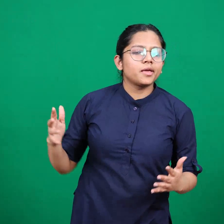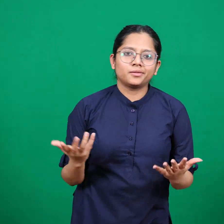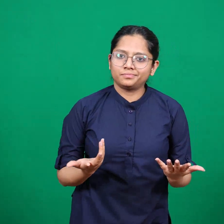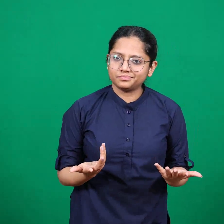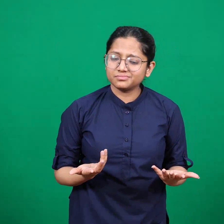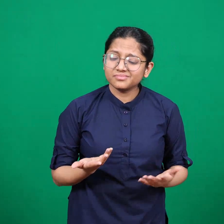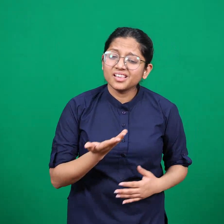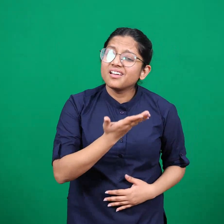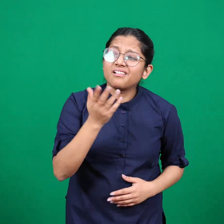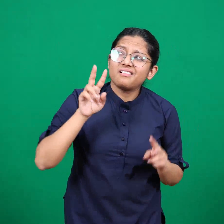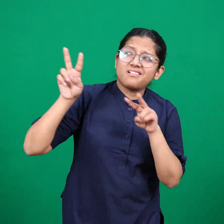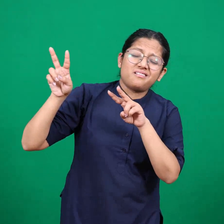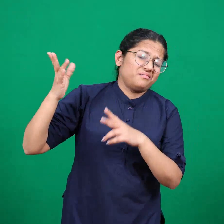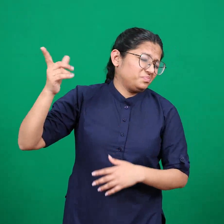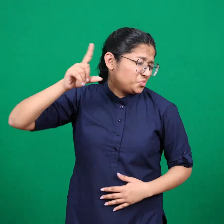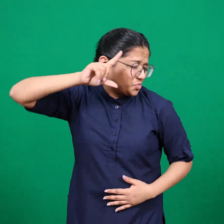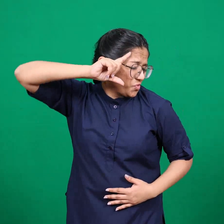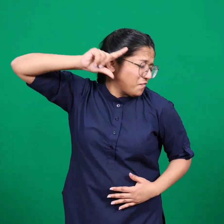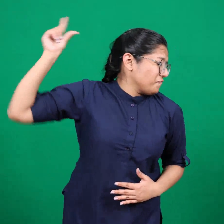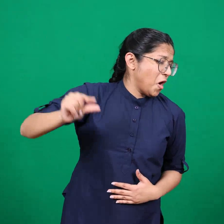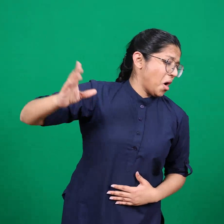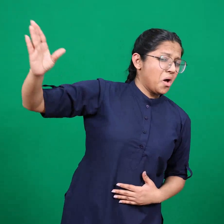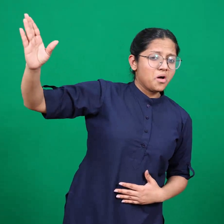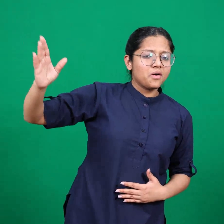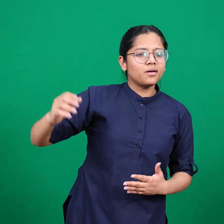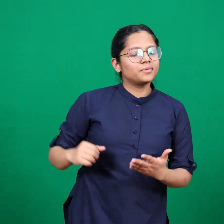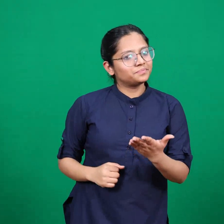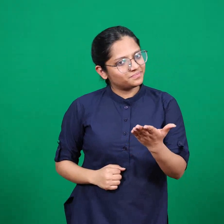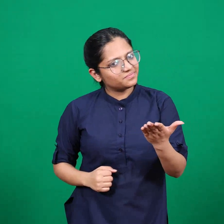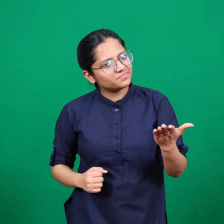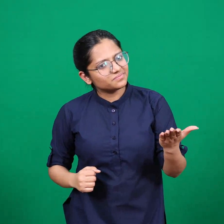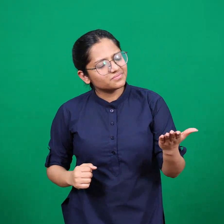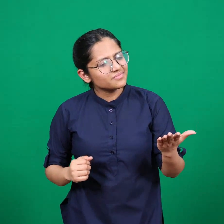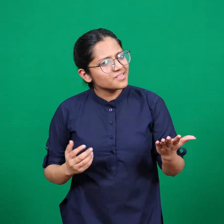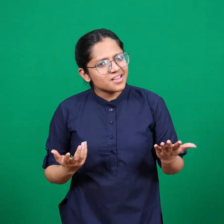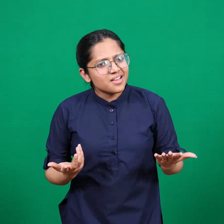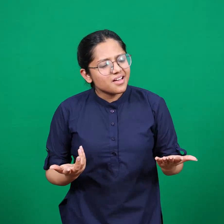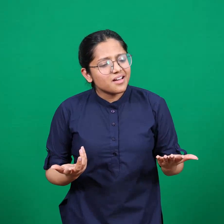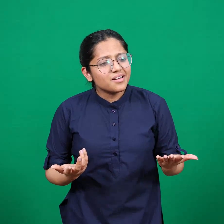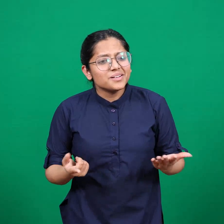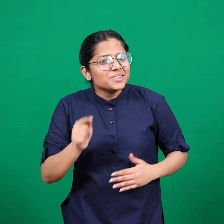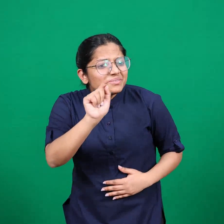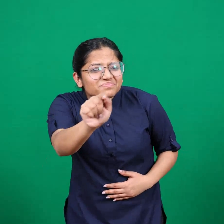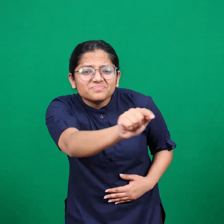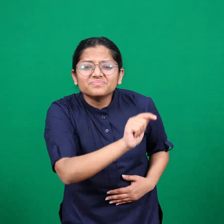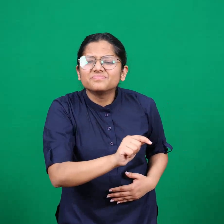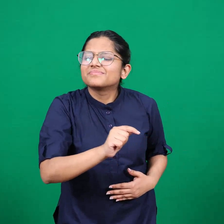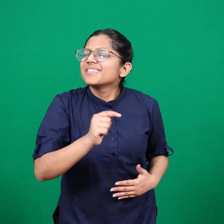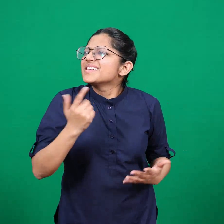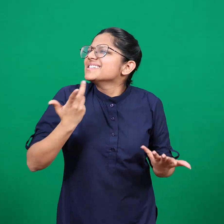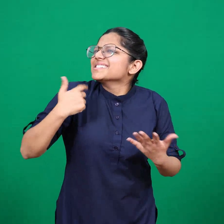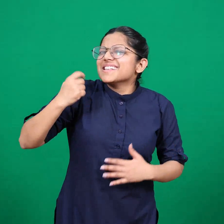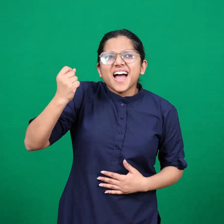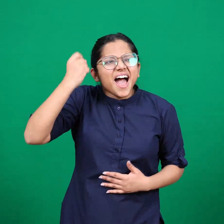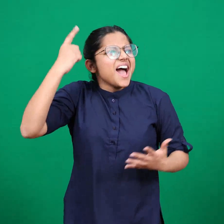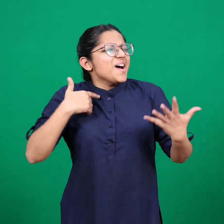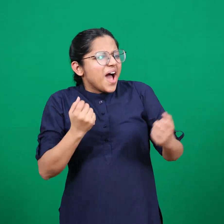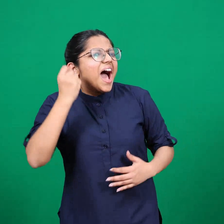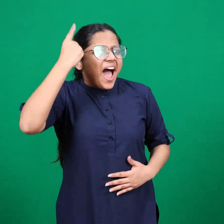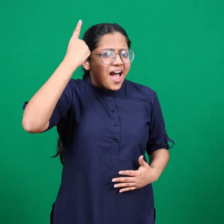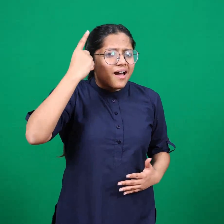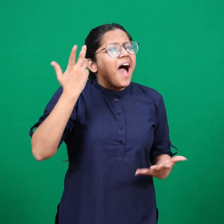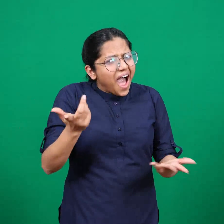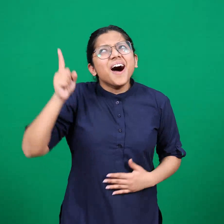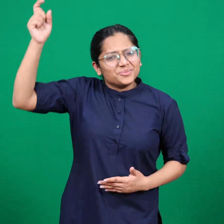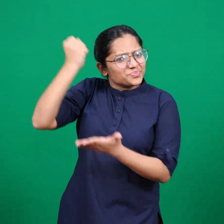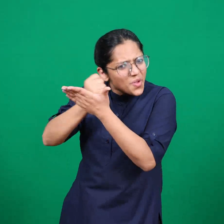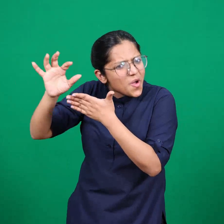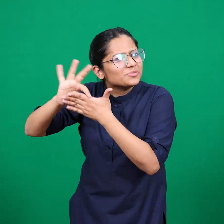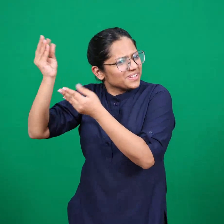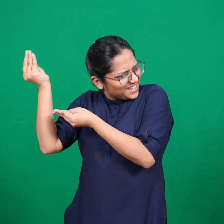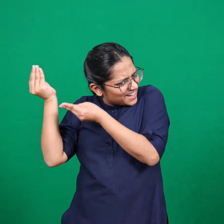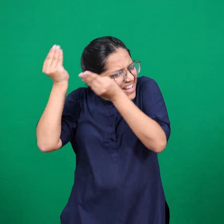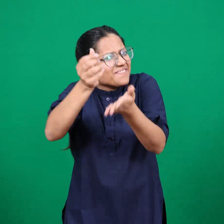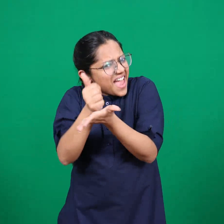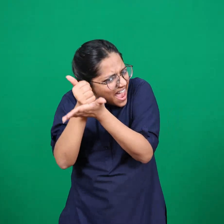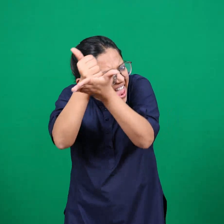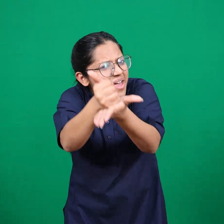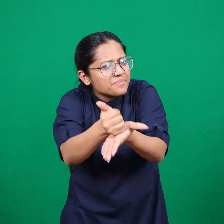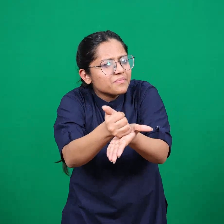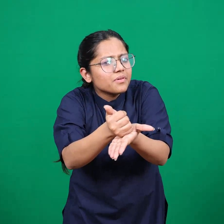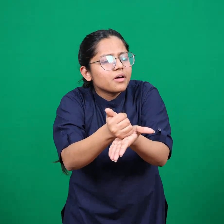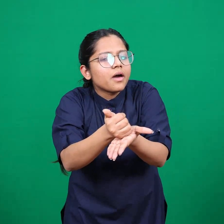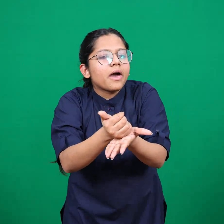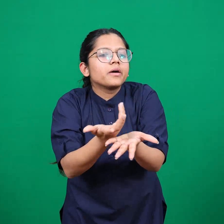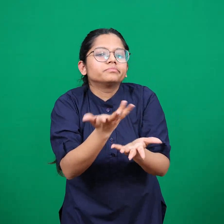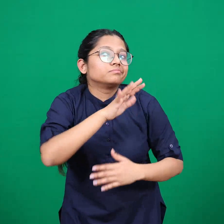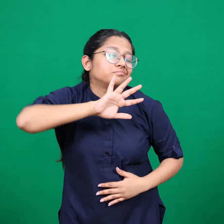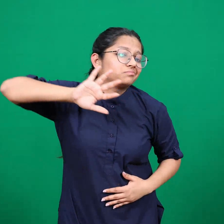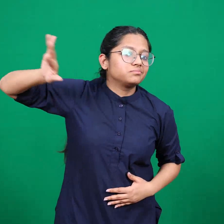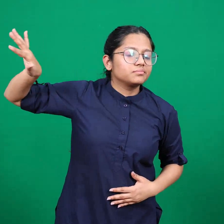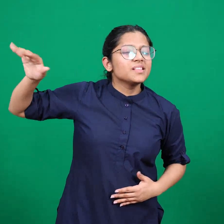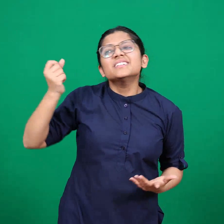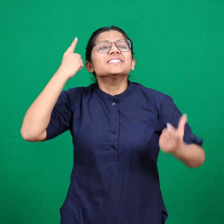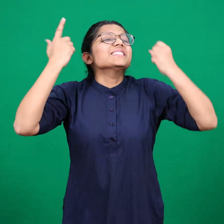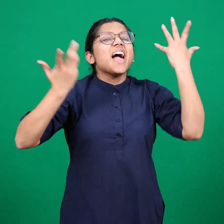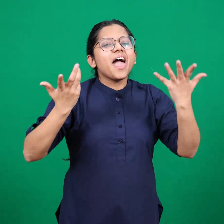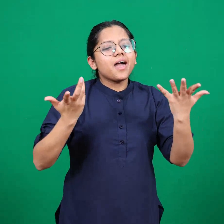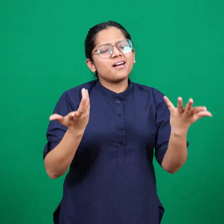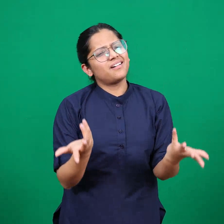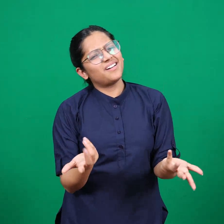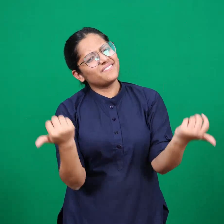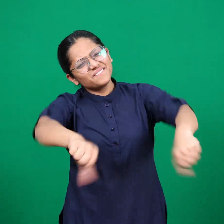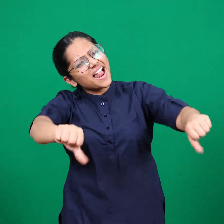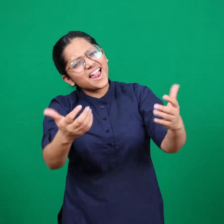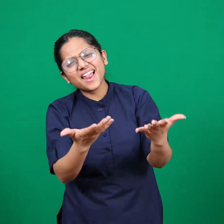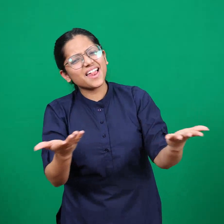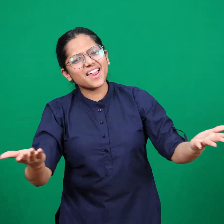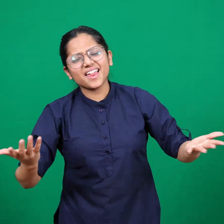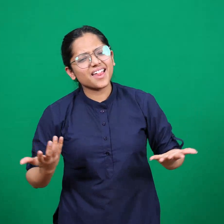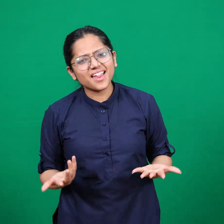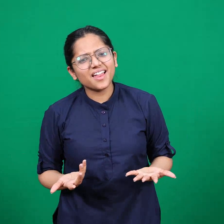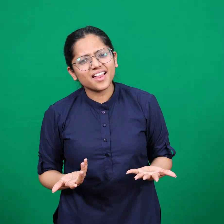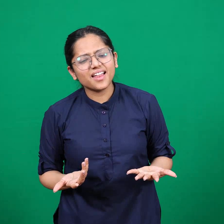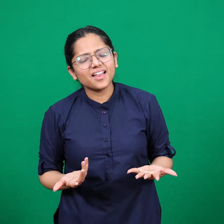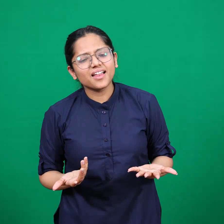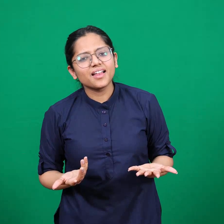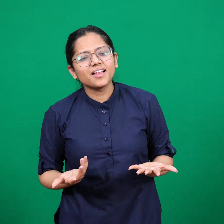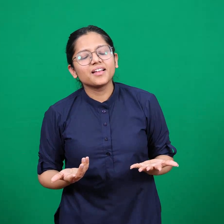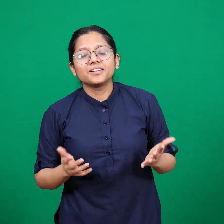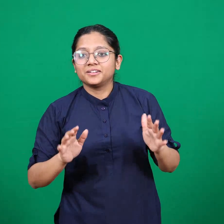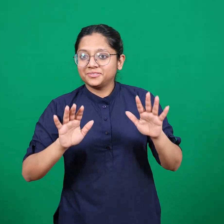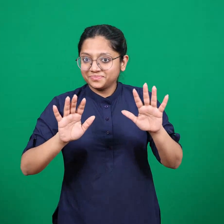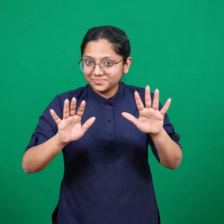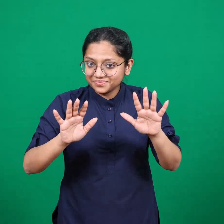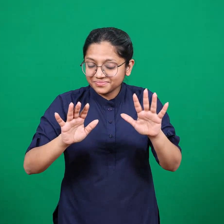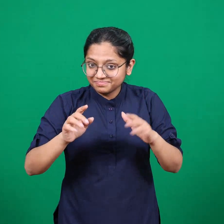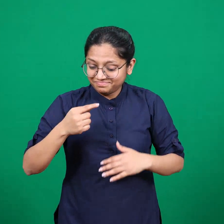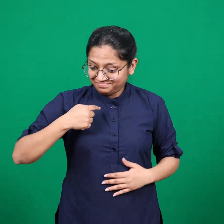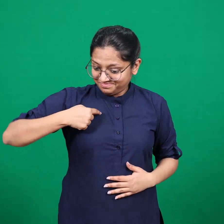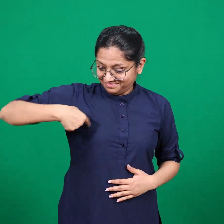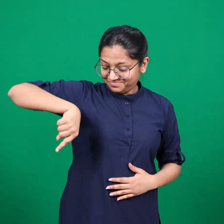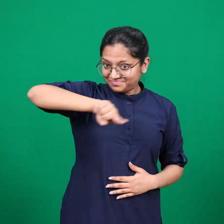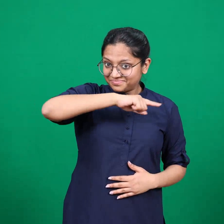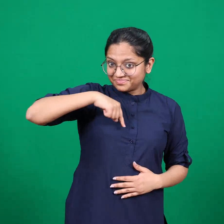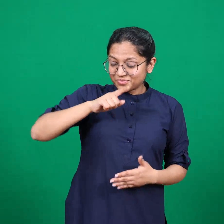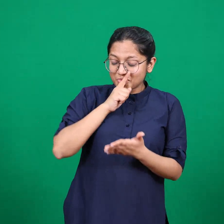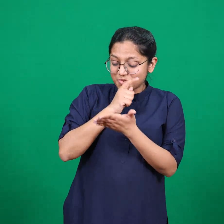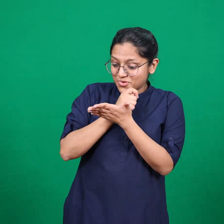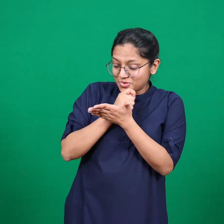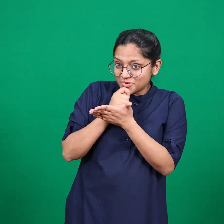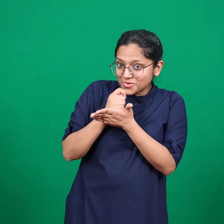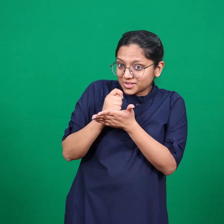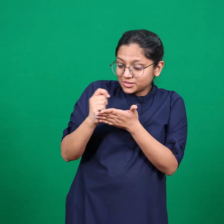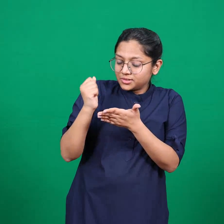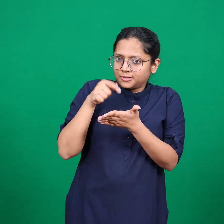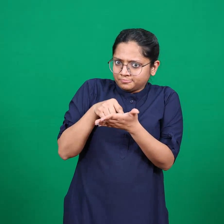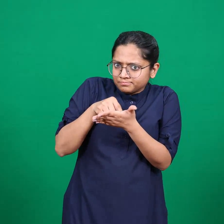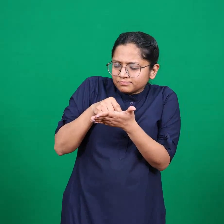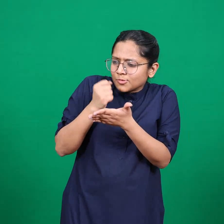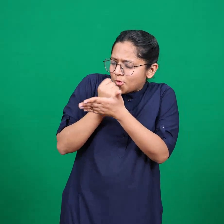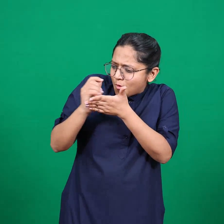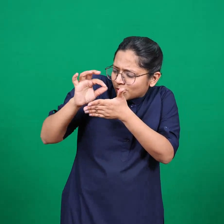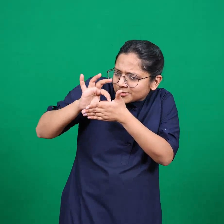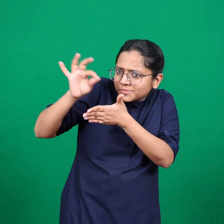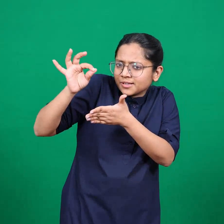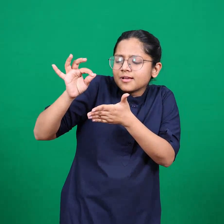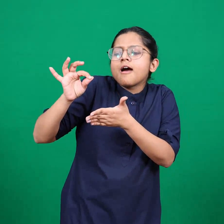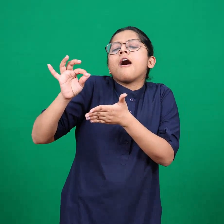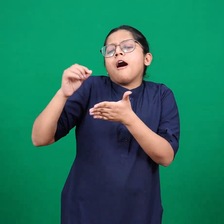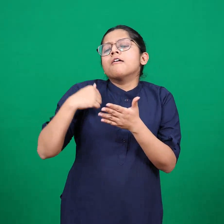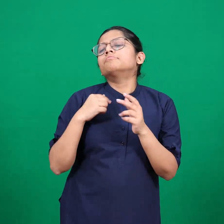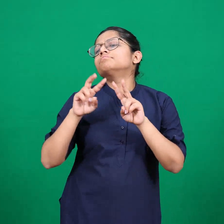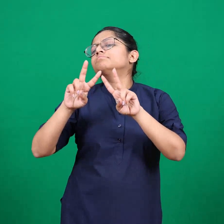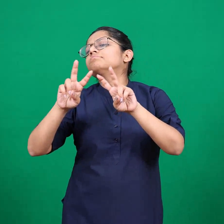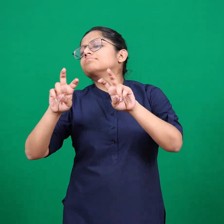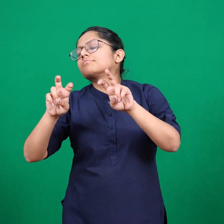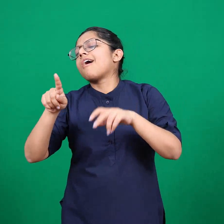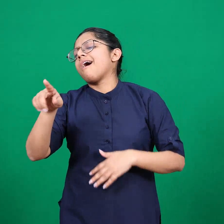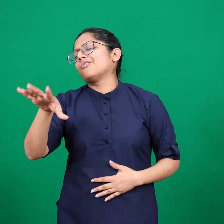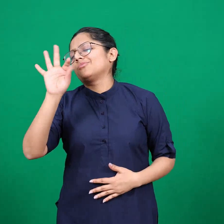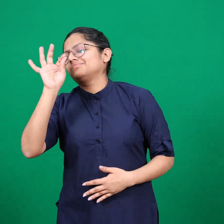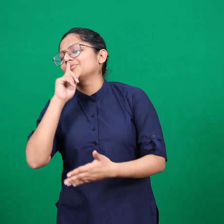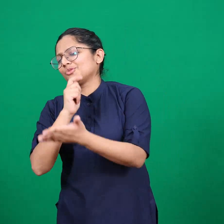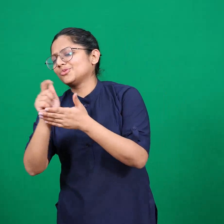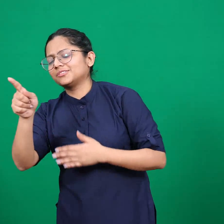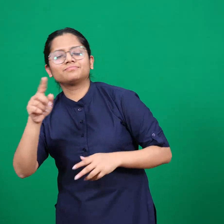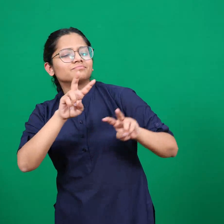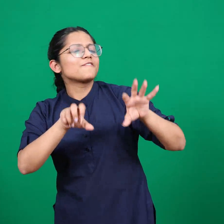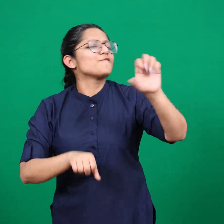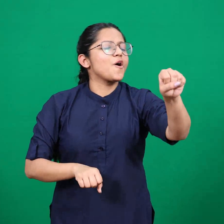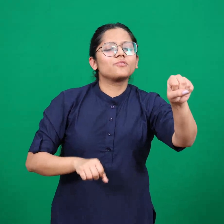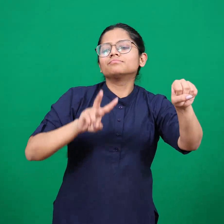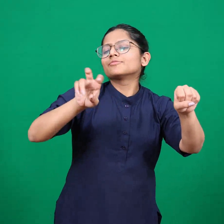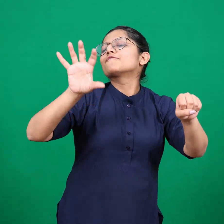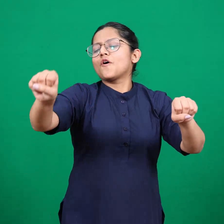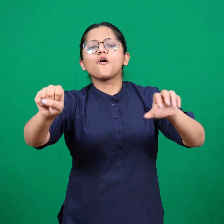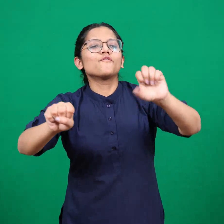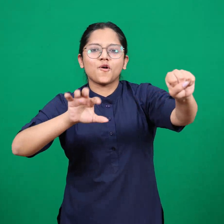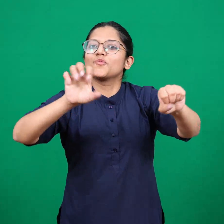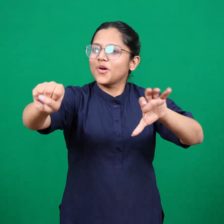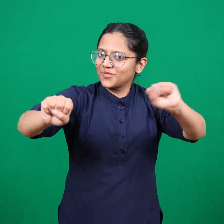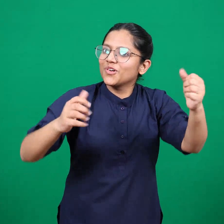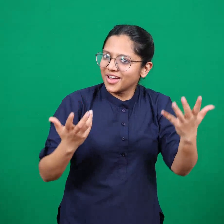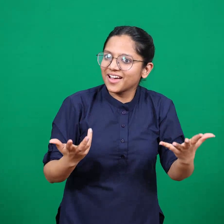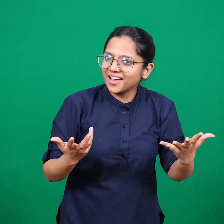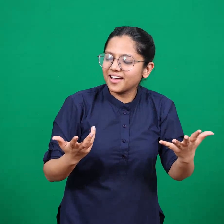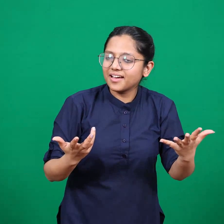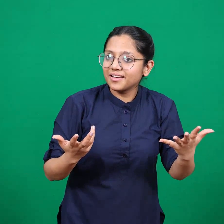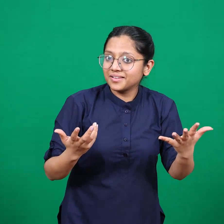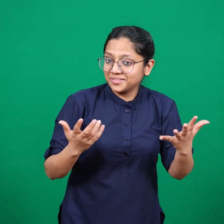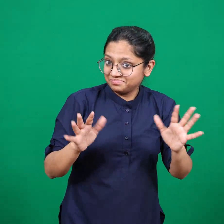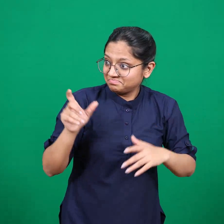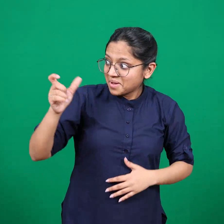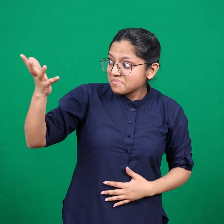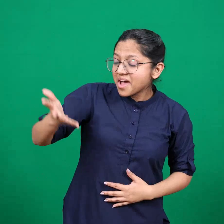For they are foolishness to him, and he cannot understand them, because they are spiritually discerned.